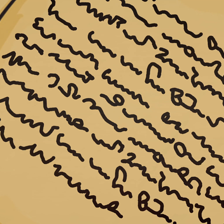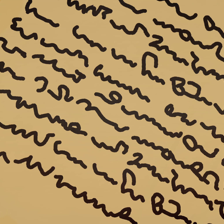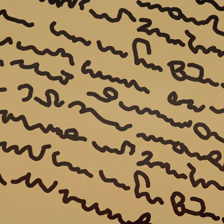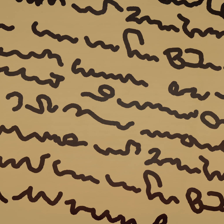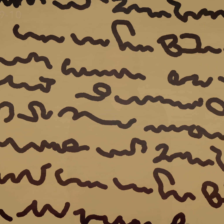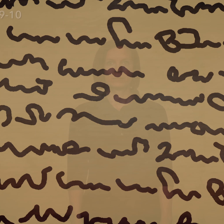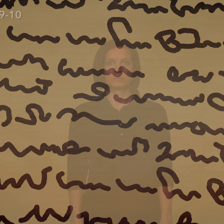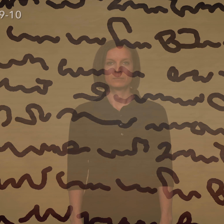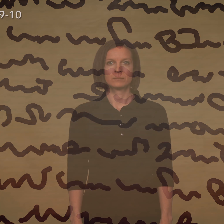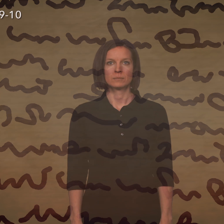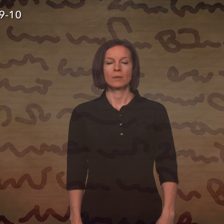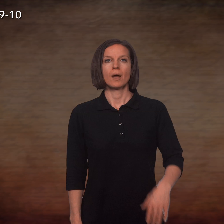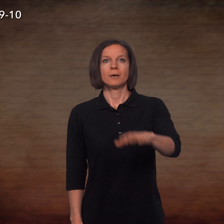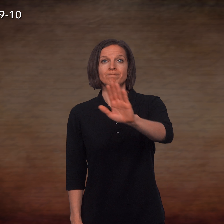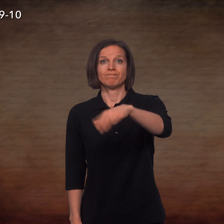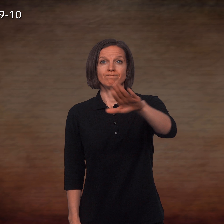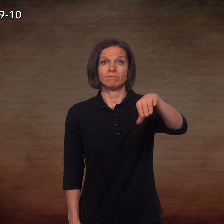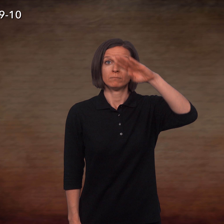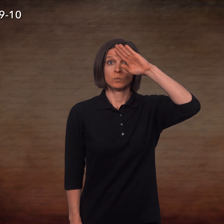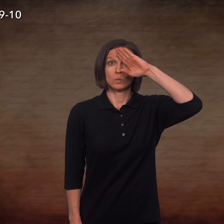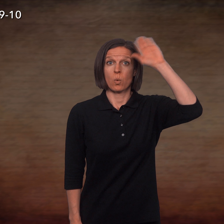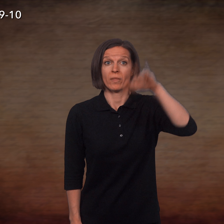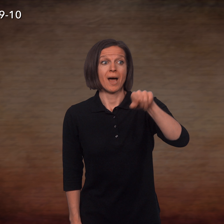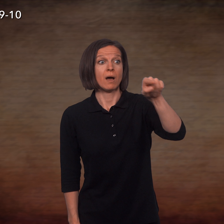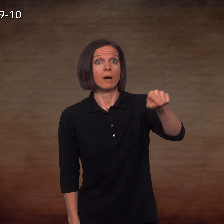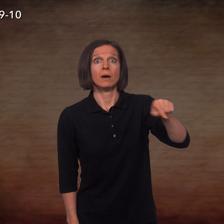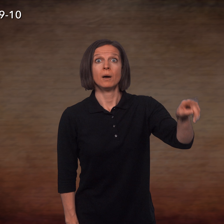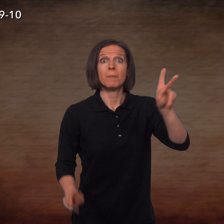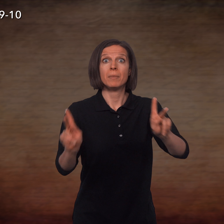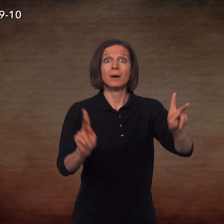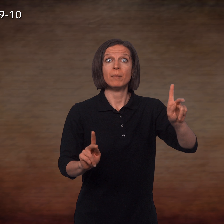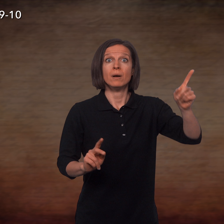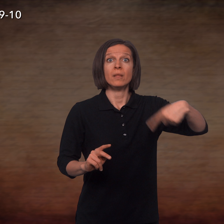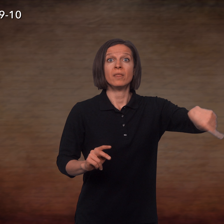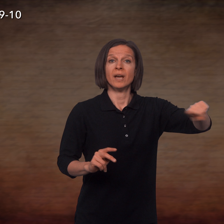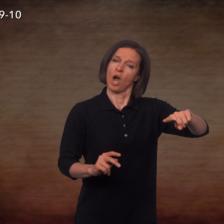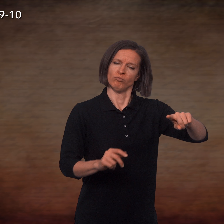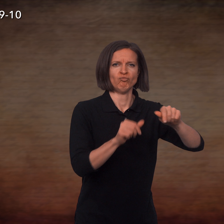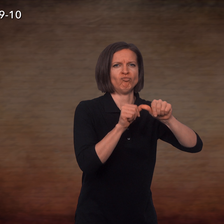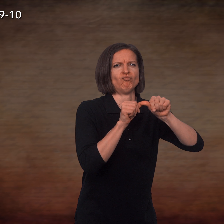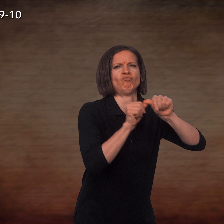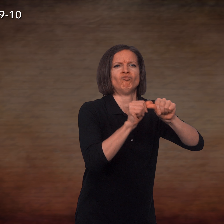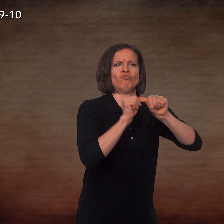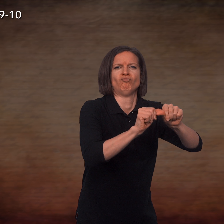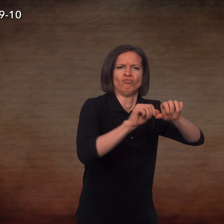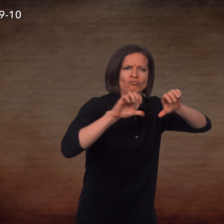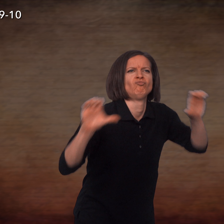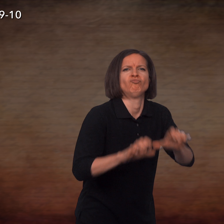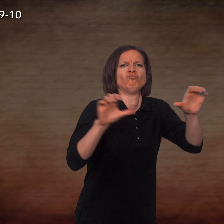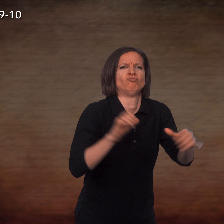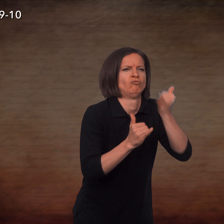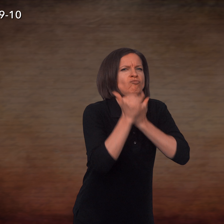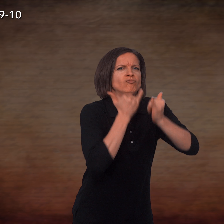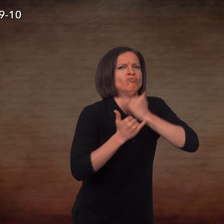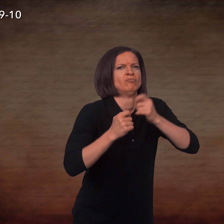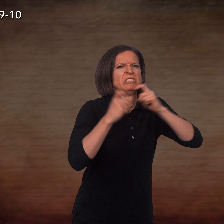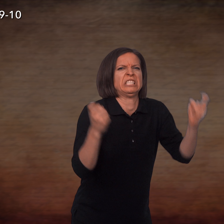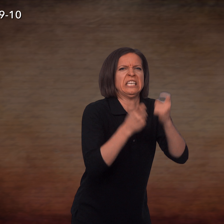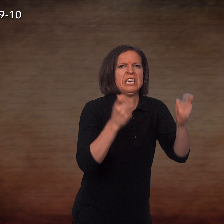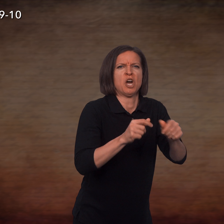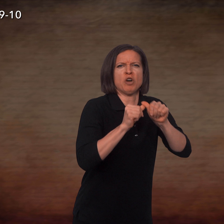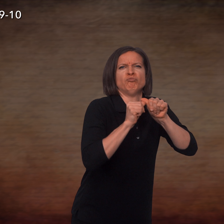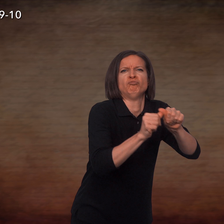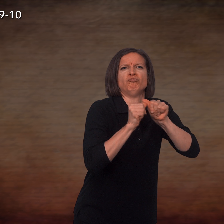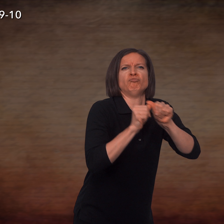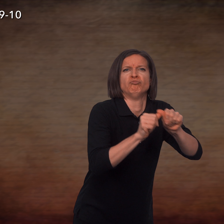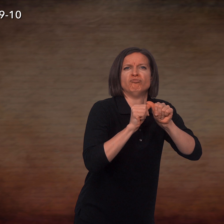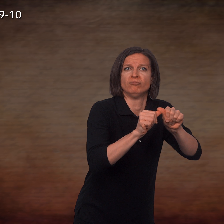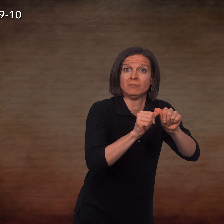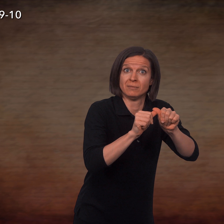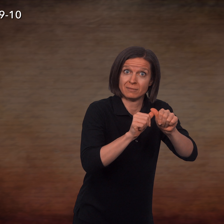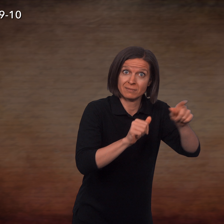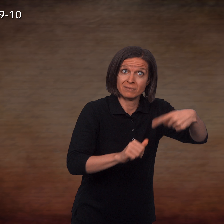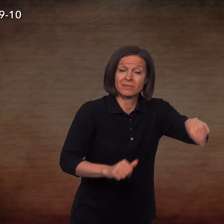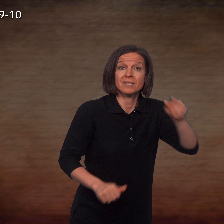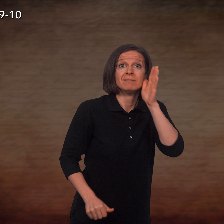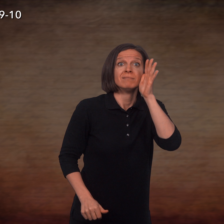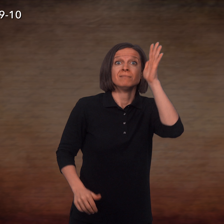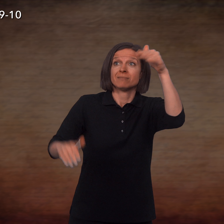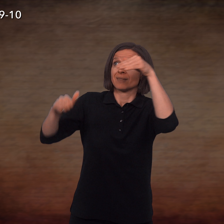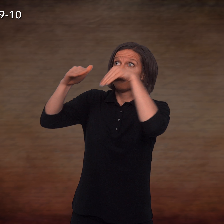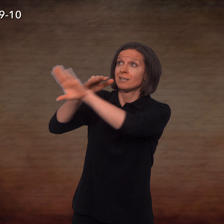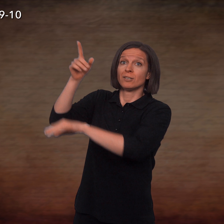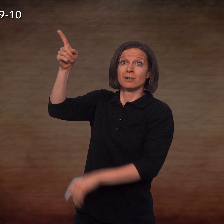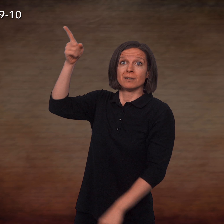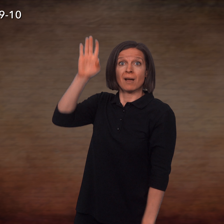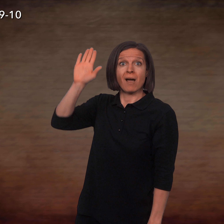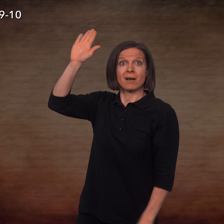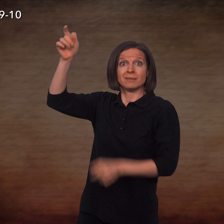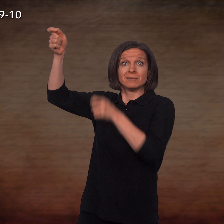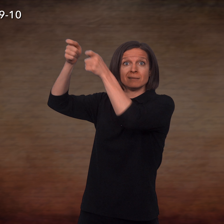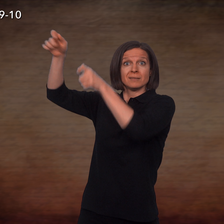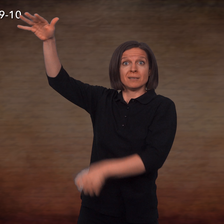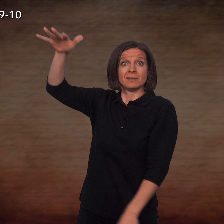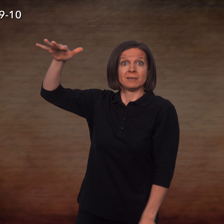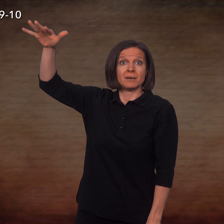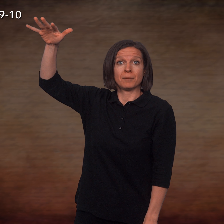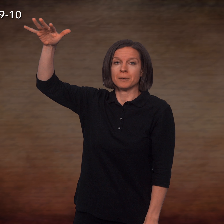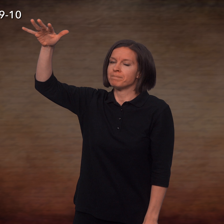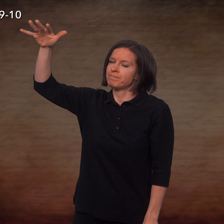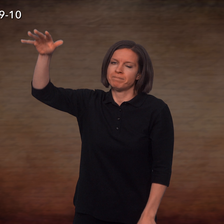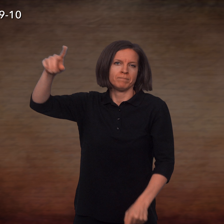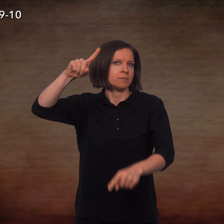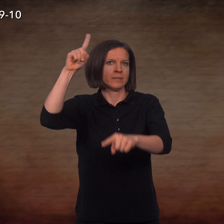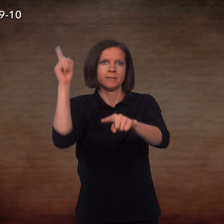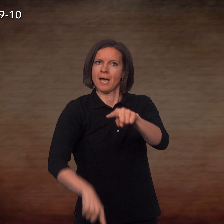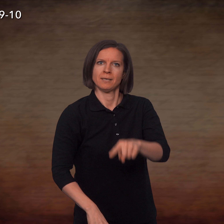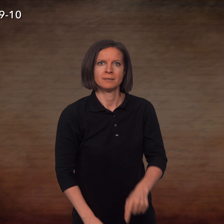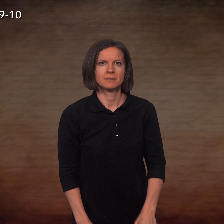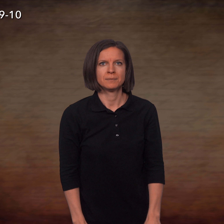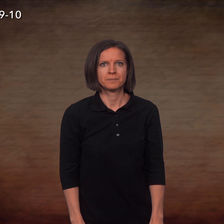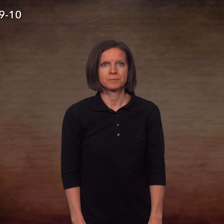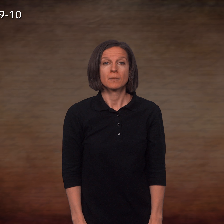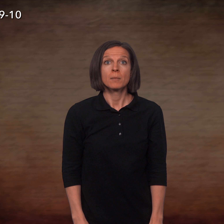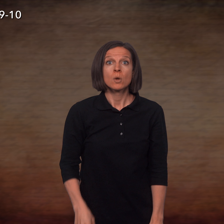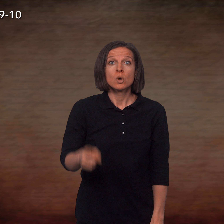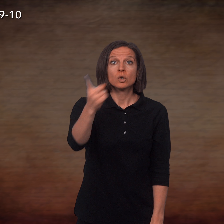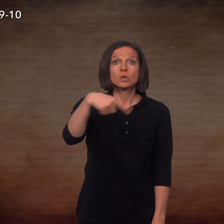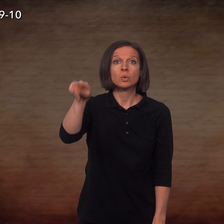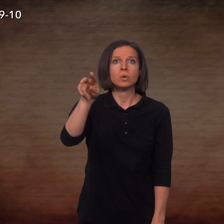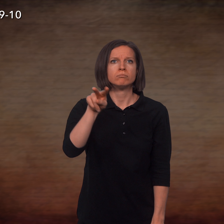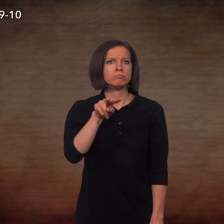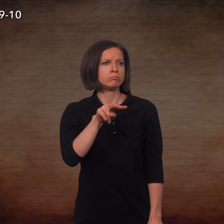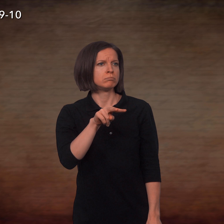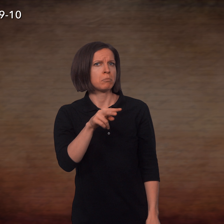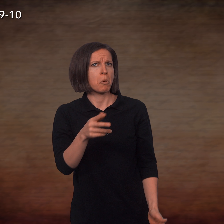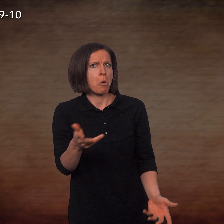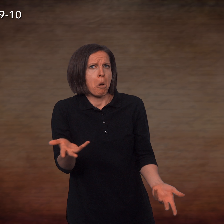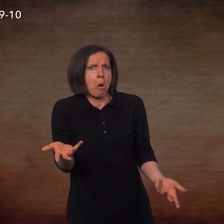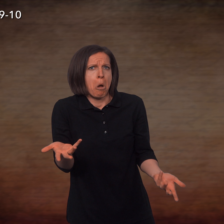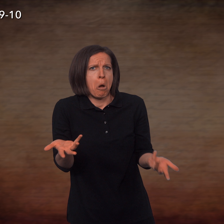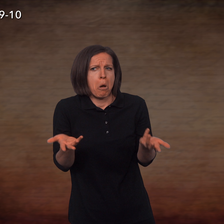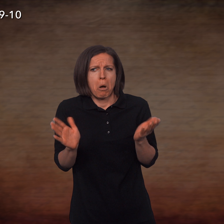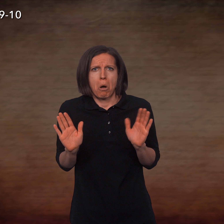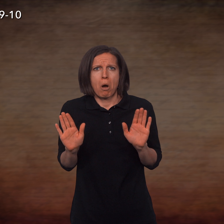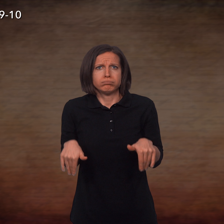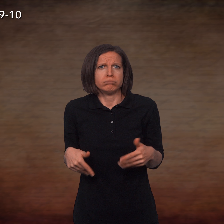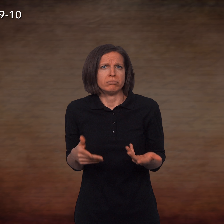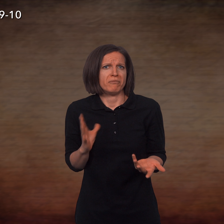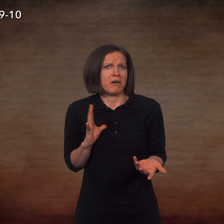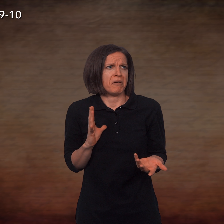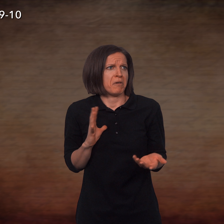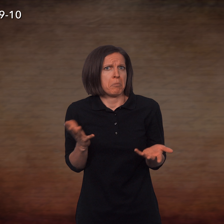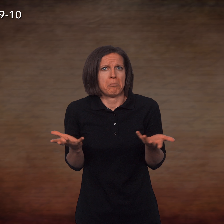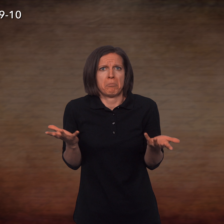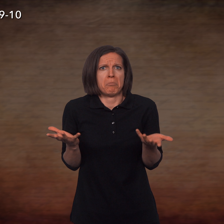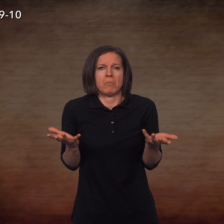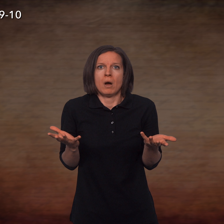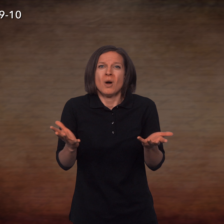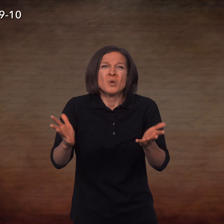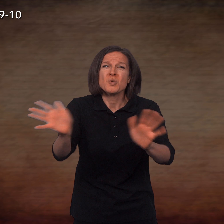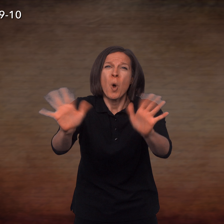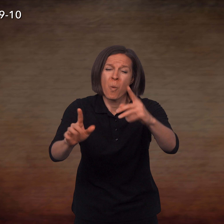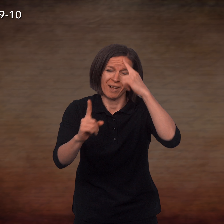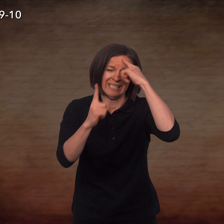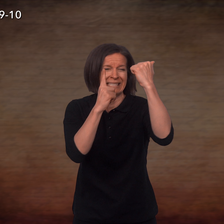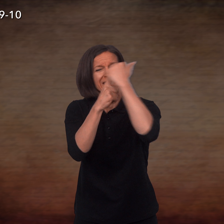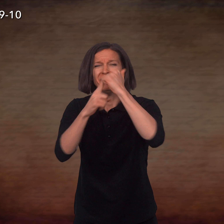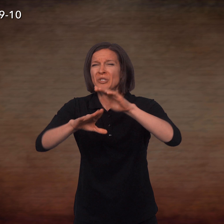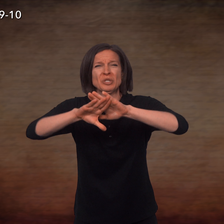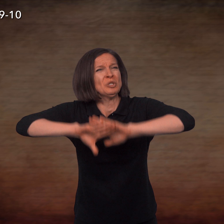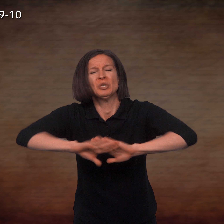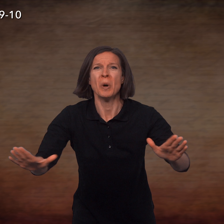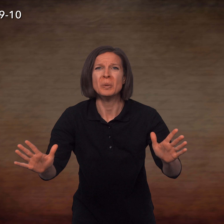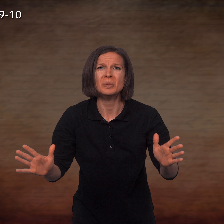Do you not know that the wicked will not inherit the kingdom of God?